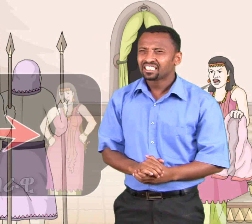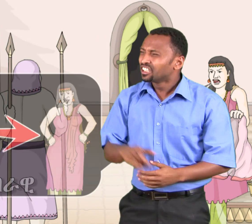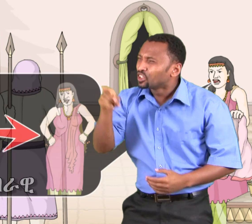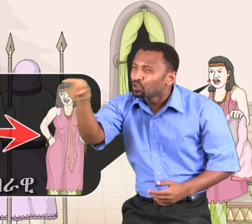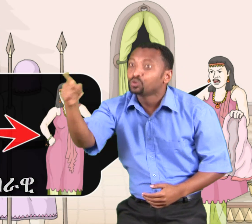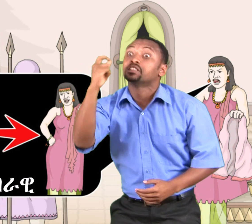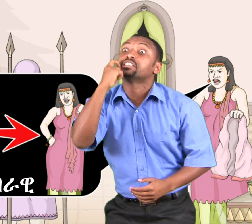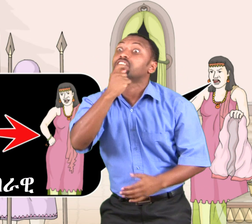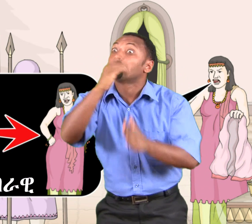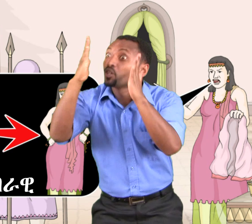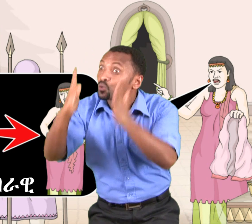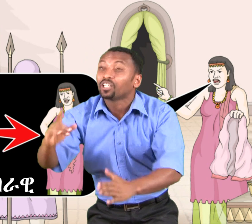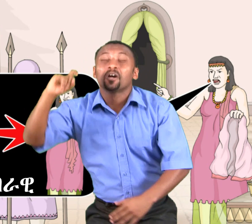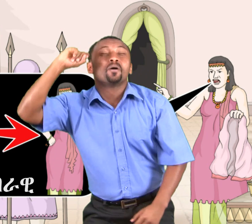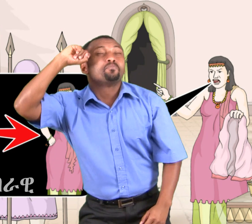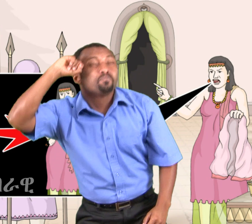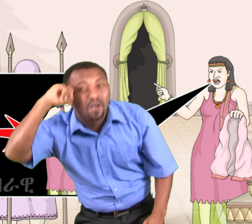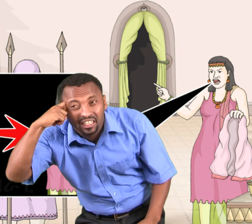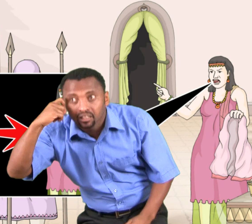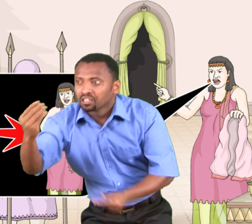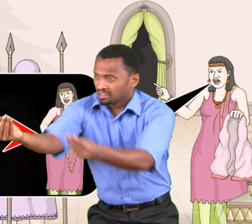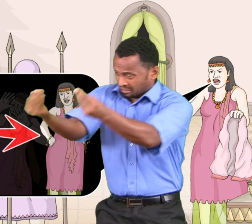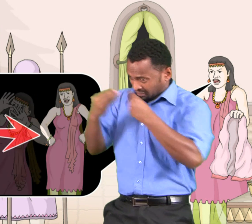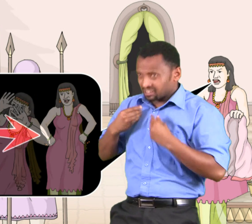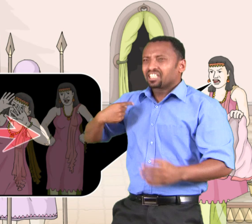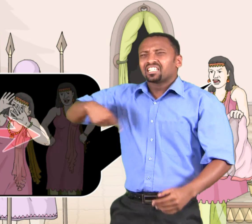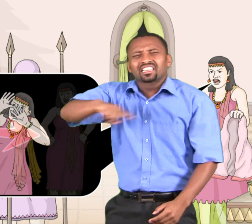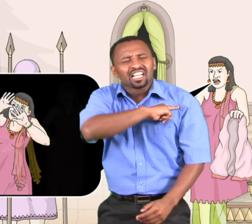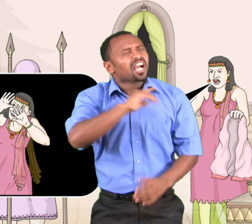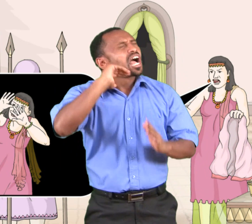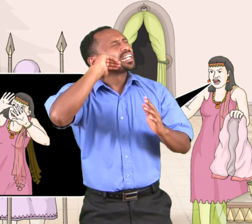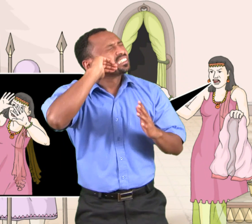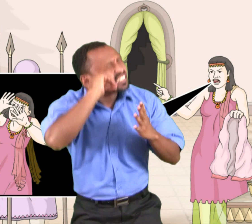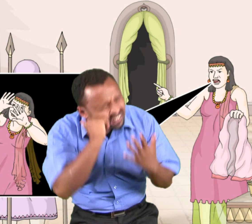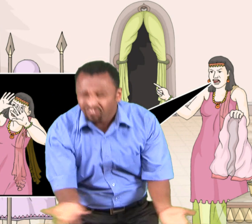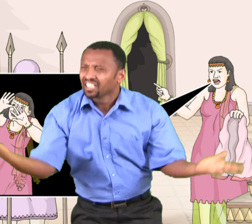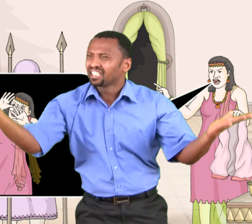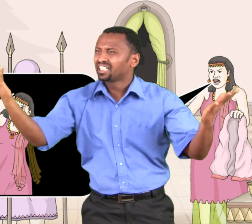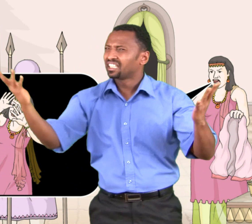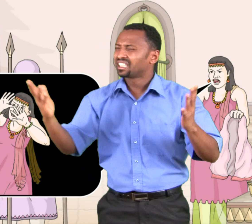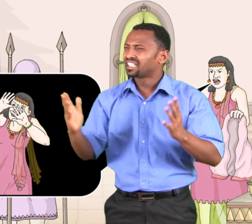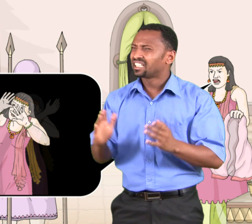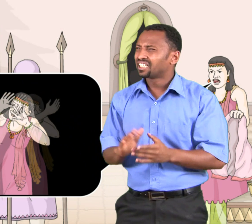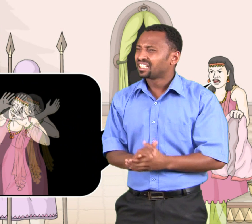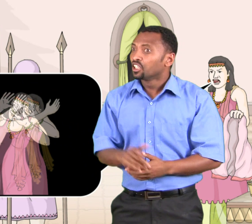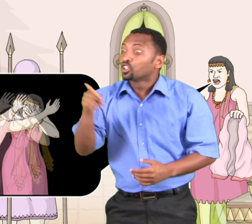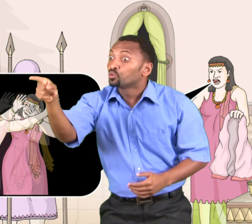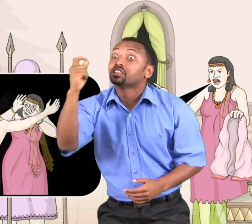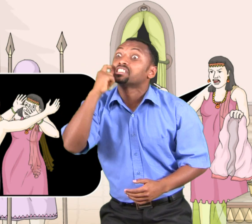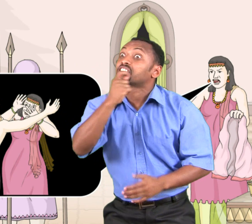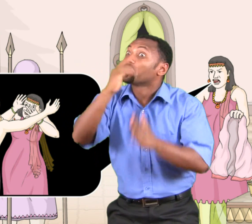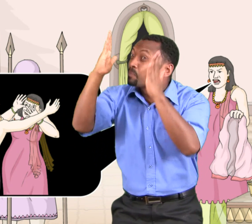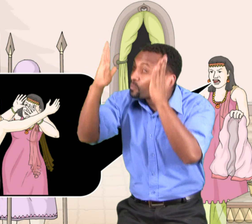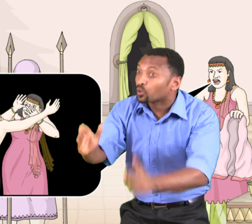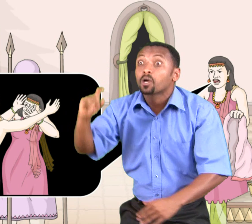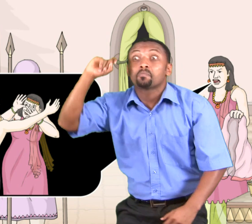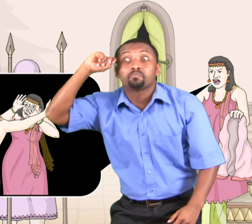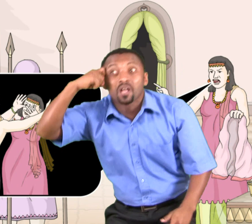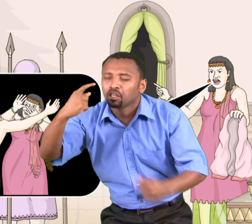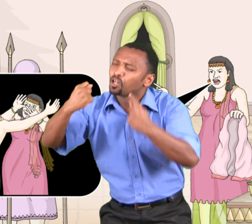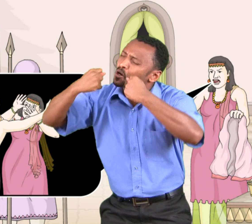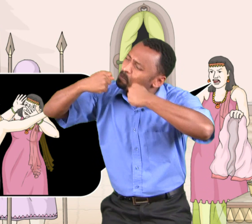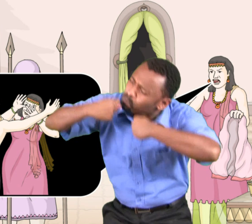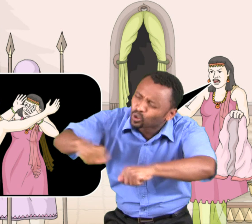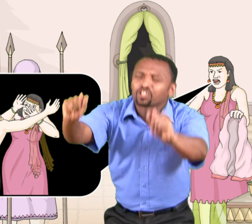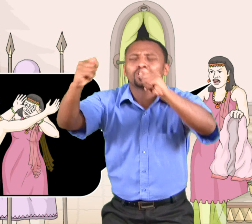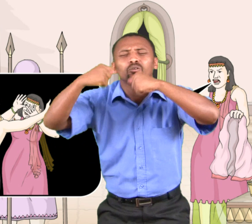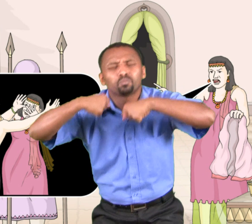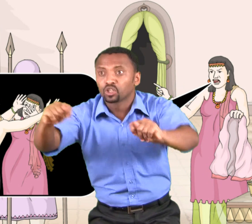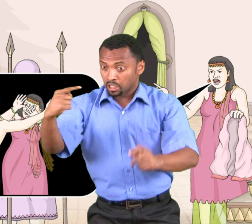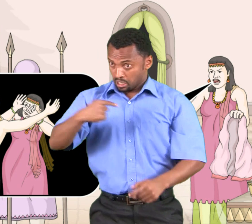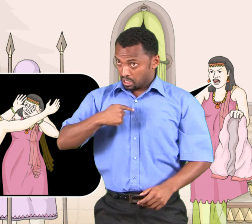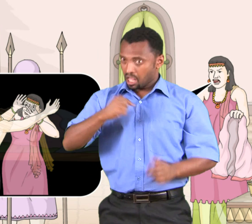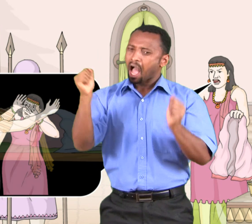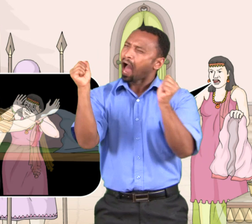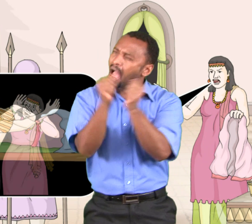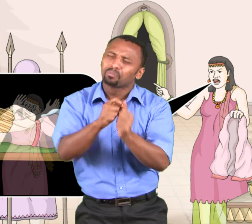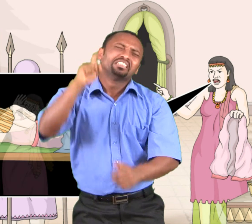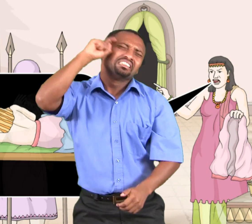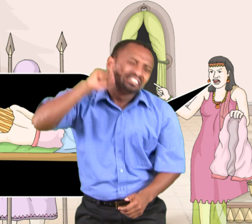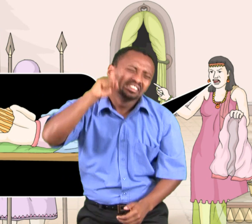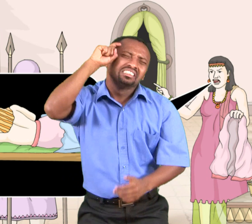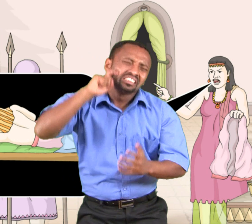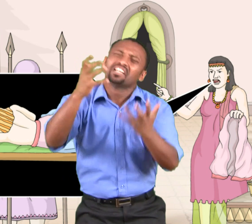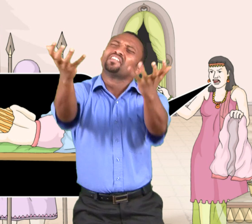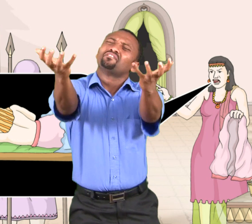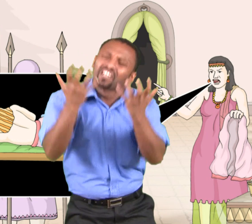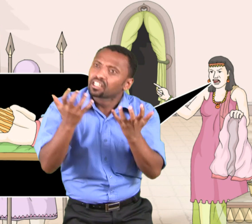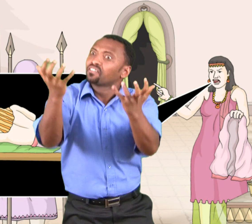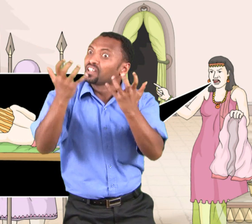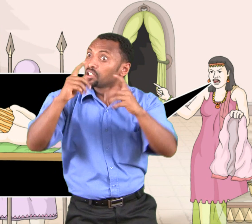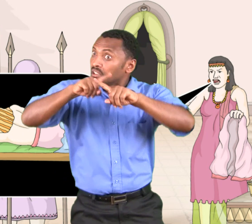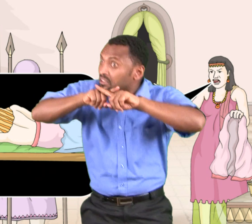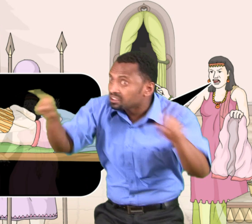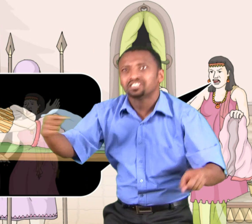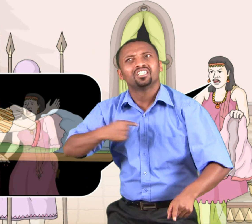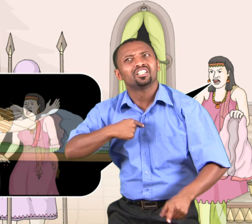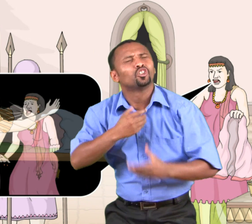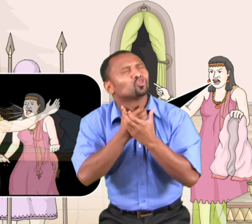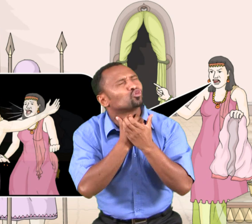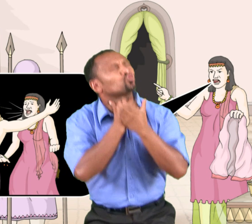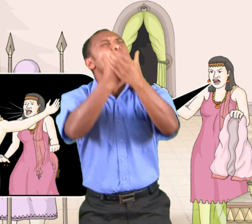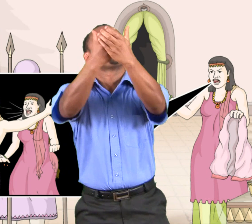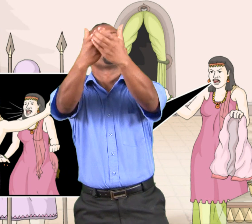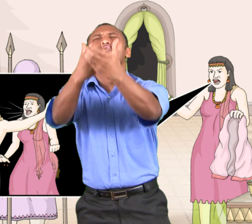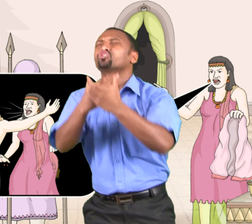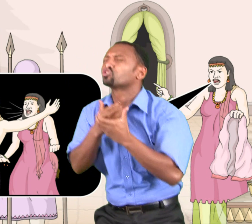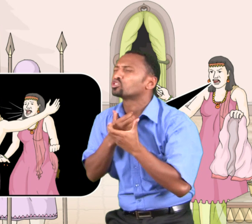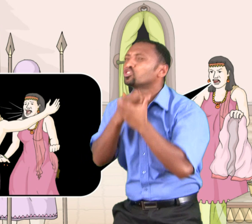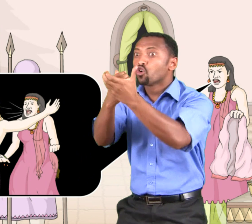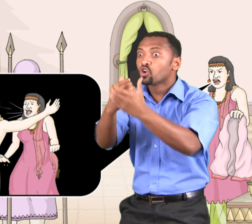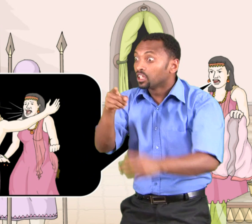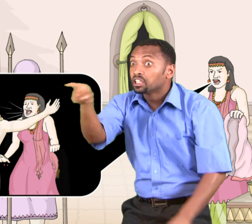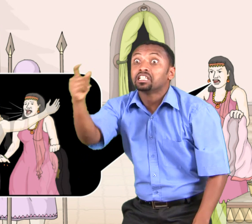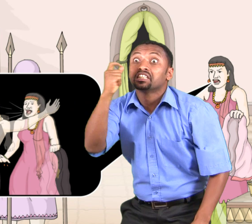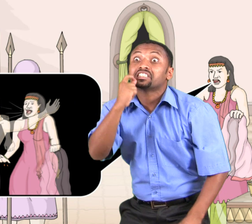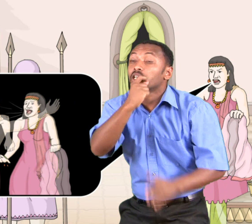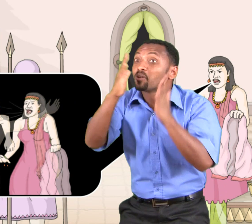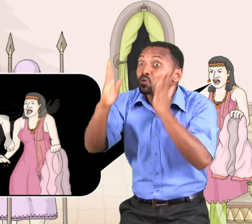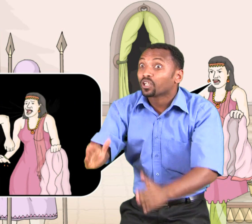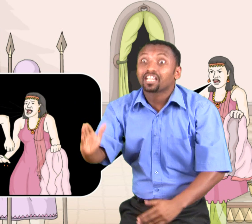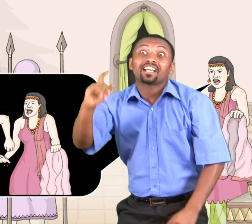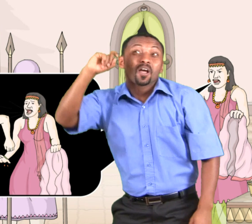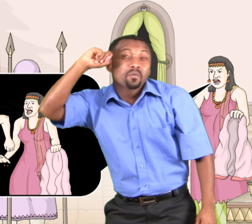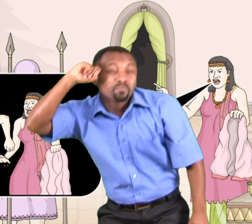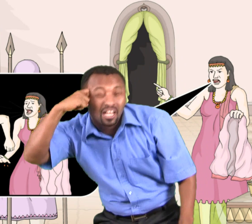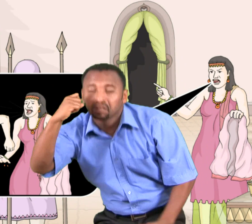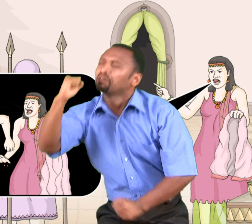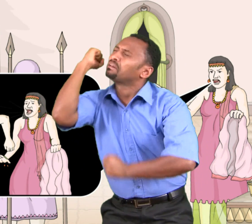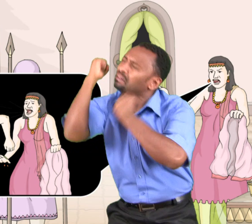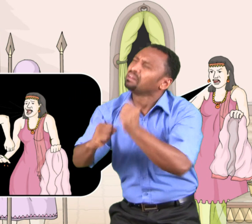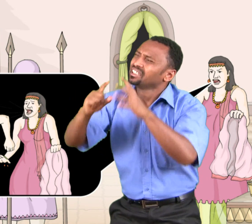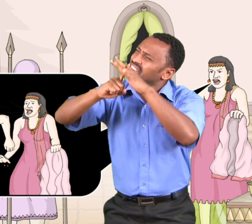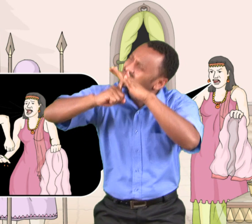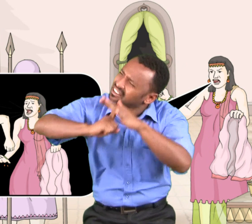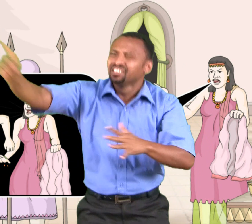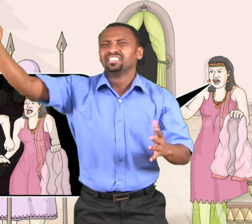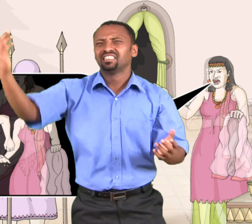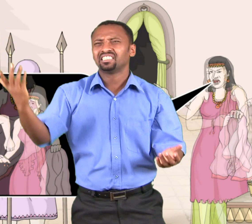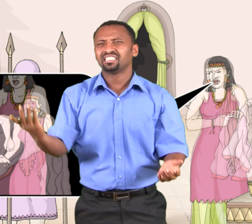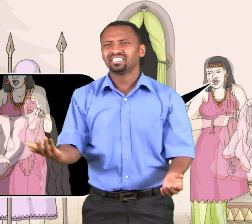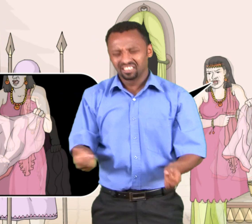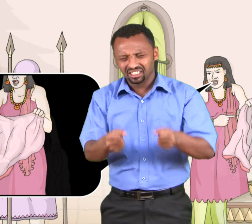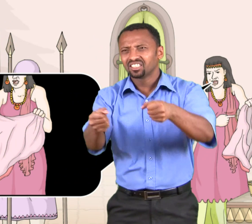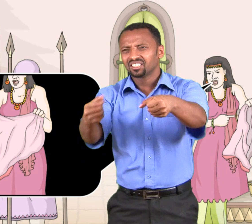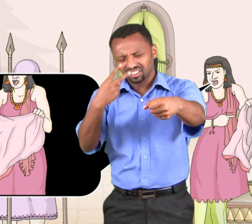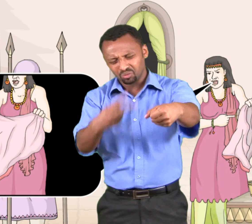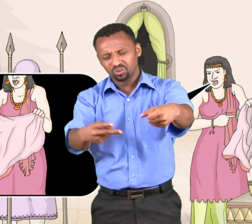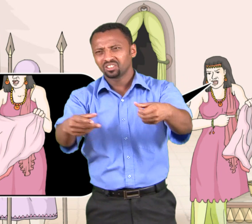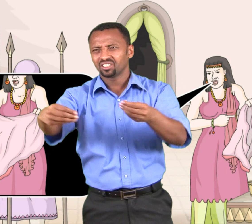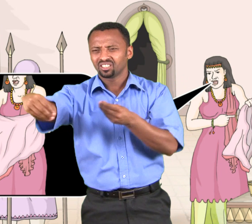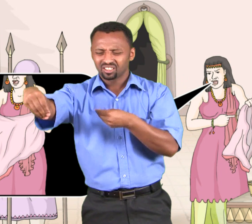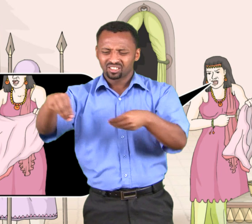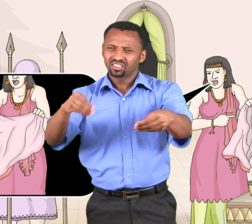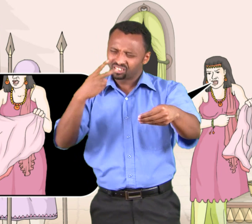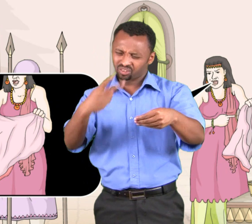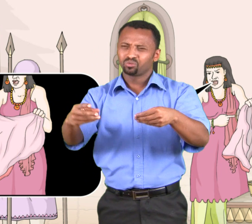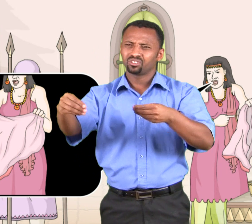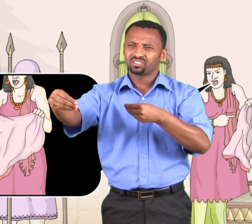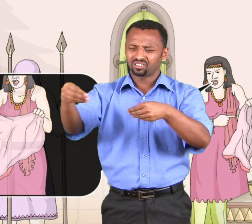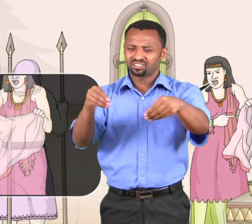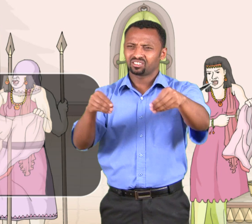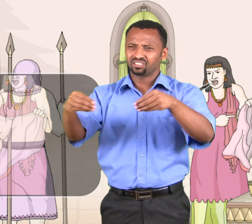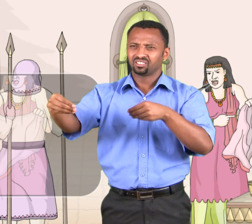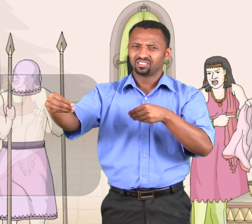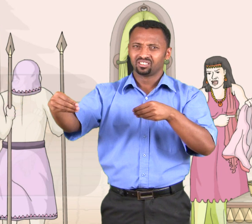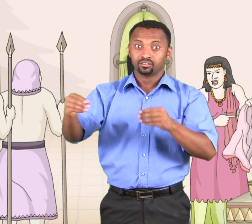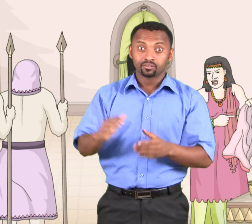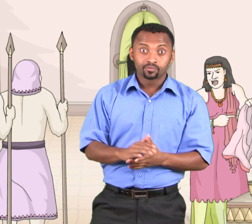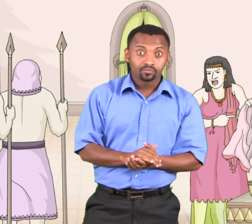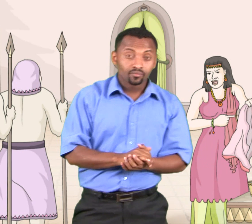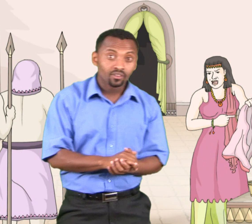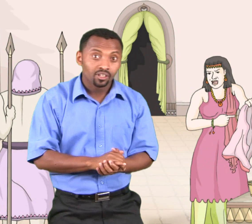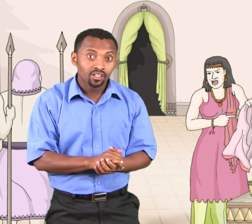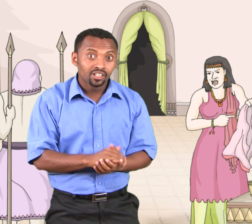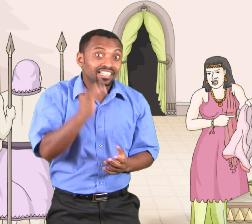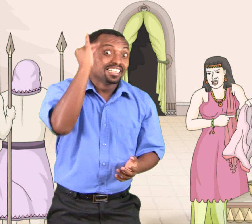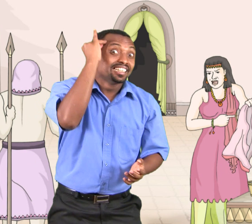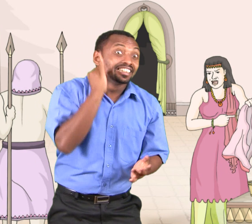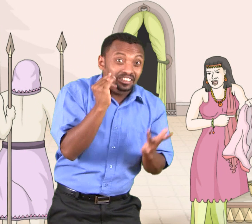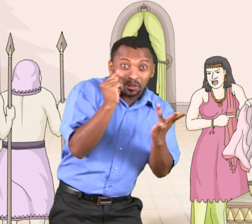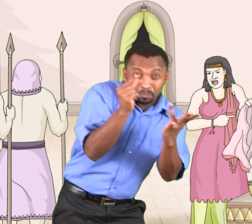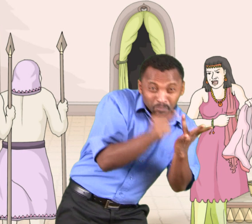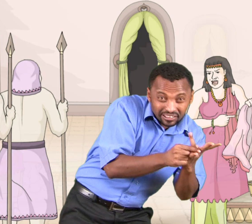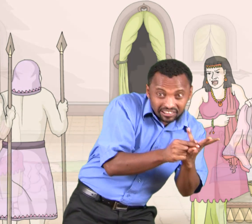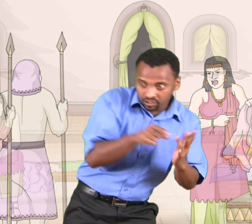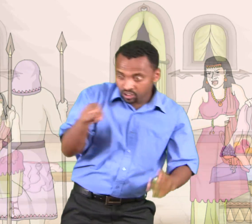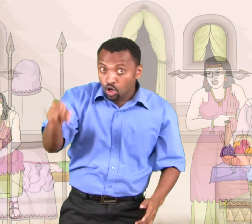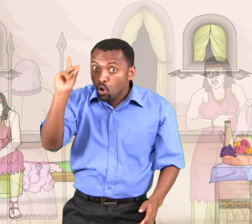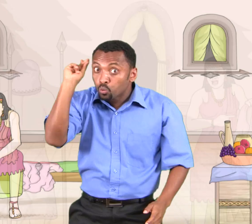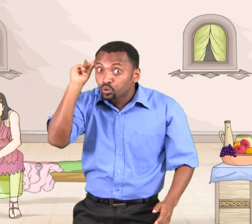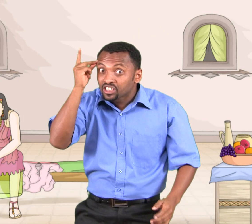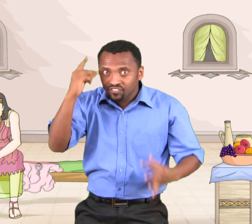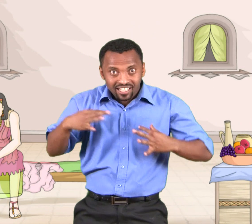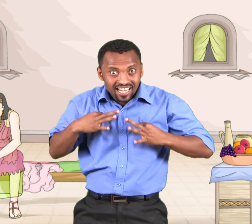He came to me so he could sleep with me, but I screamed as loud as I could. When he heard me scream for help, he left his cloak beside me and ran out of the house.”